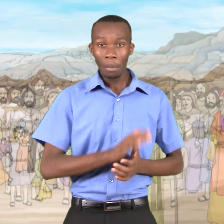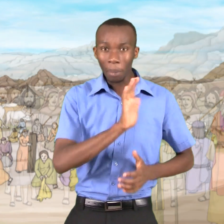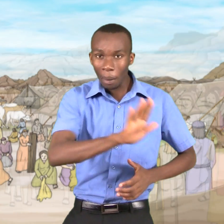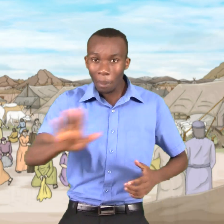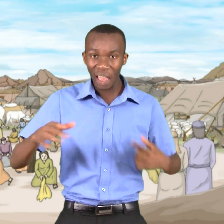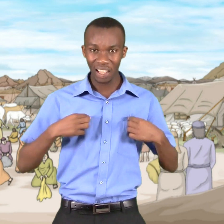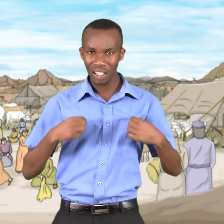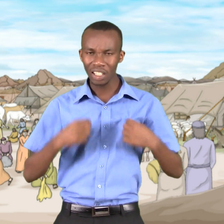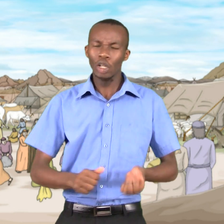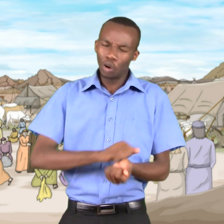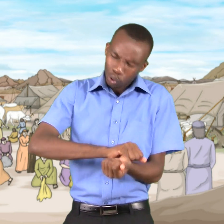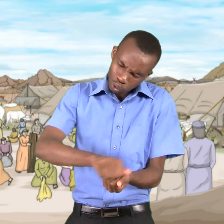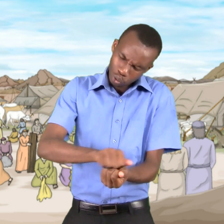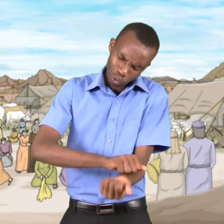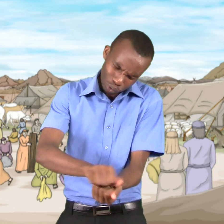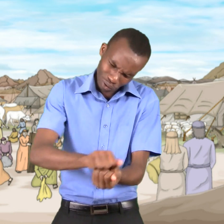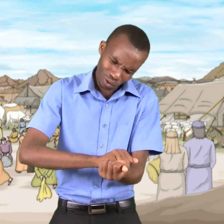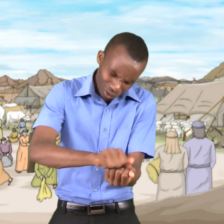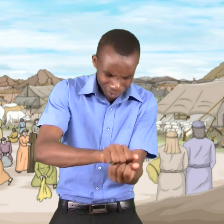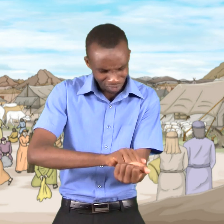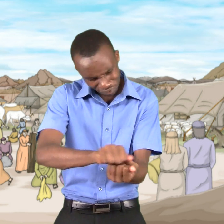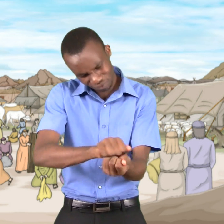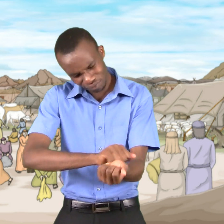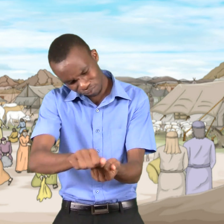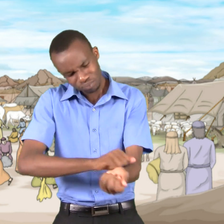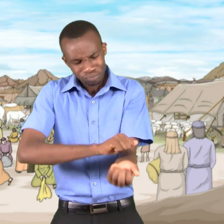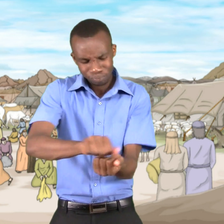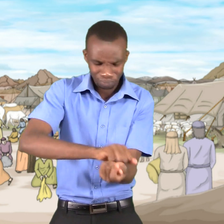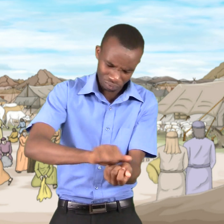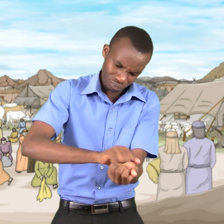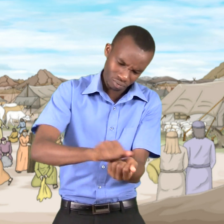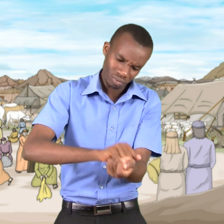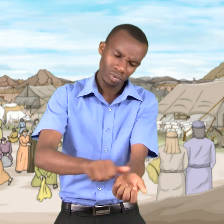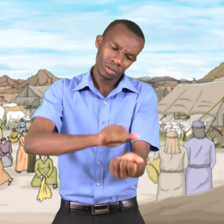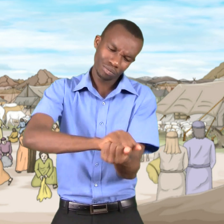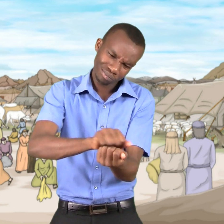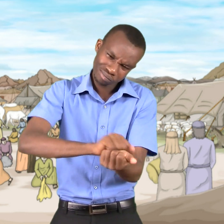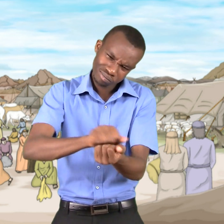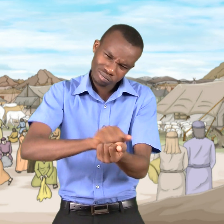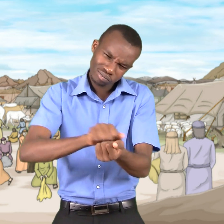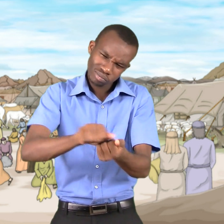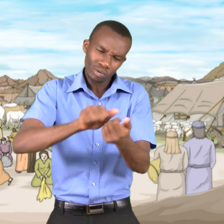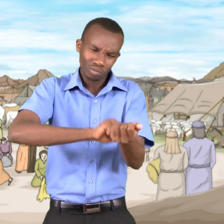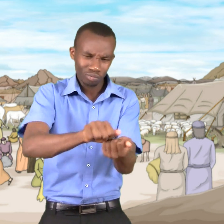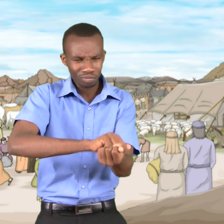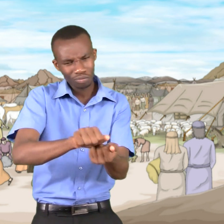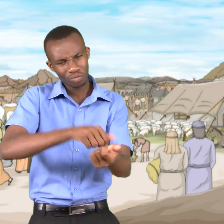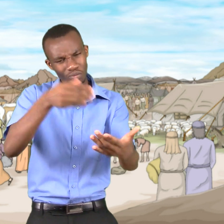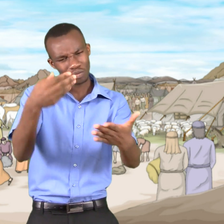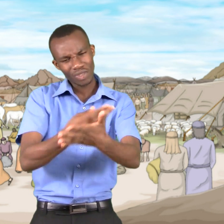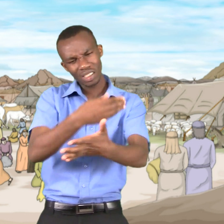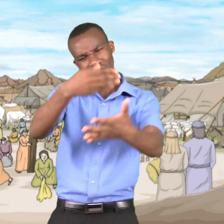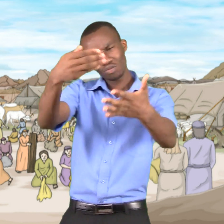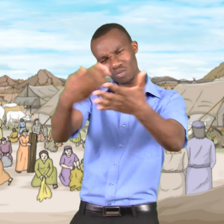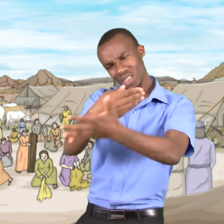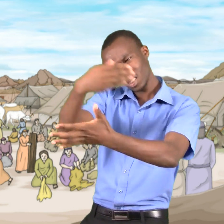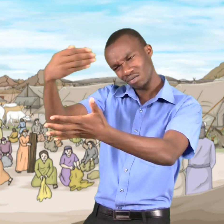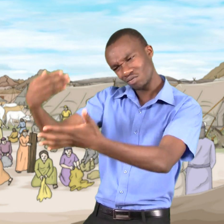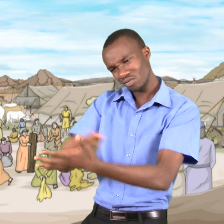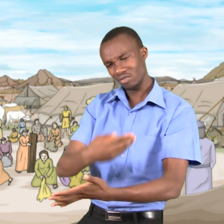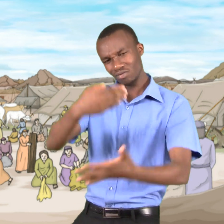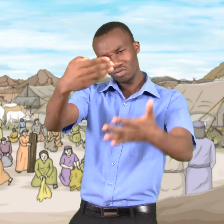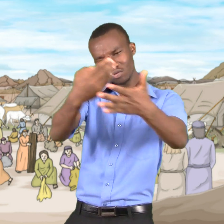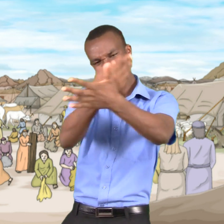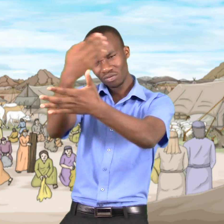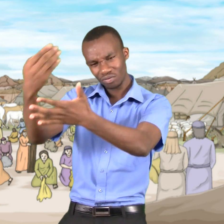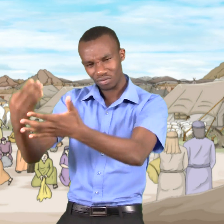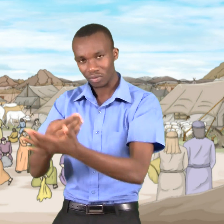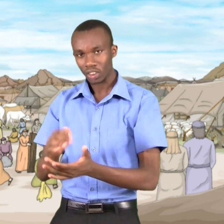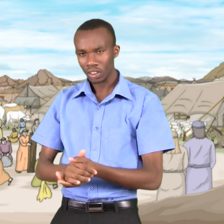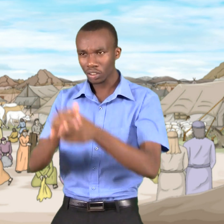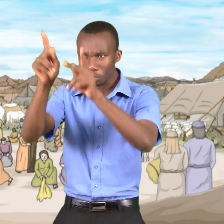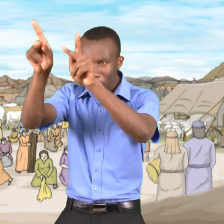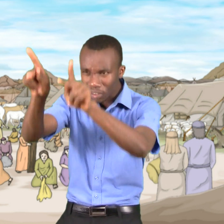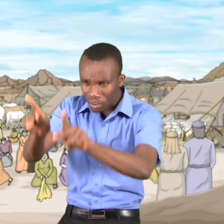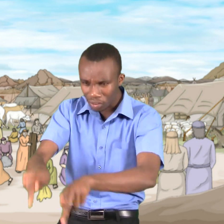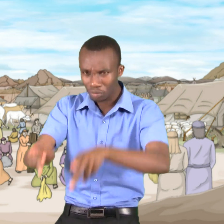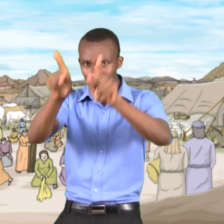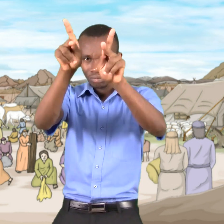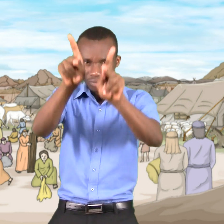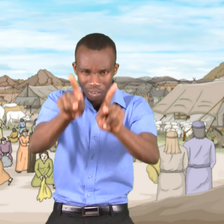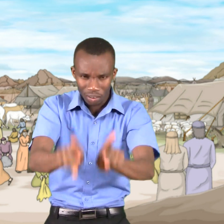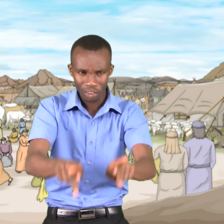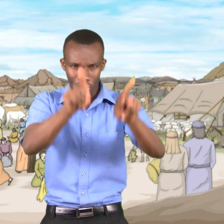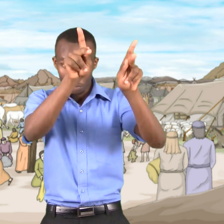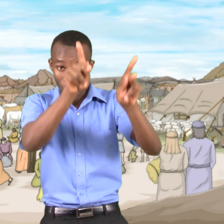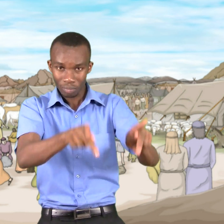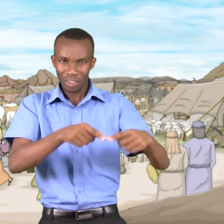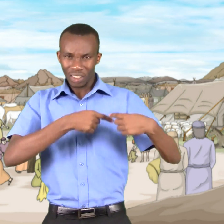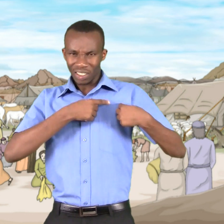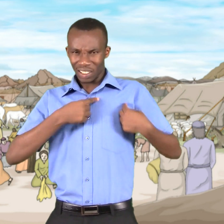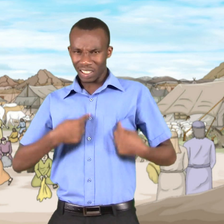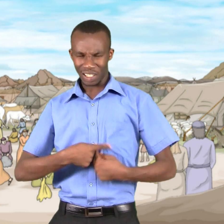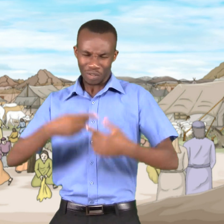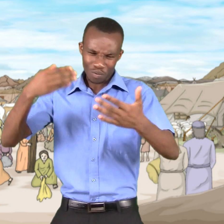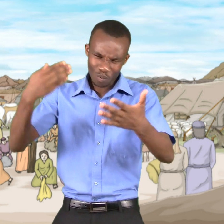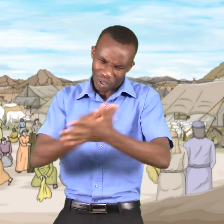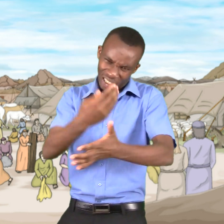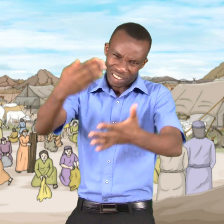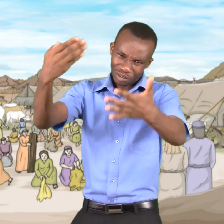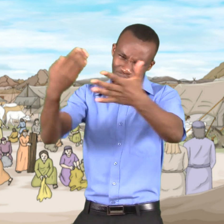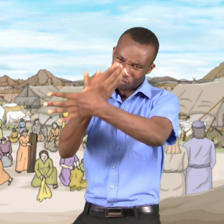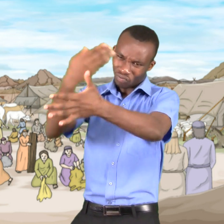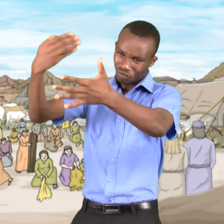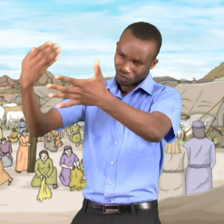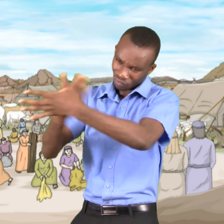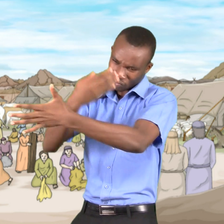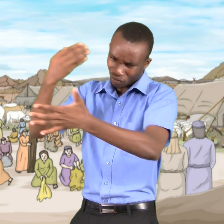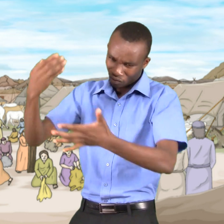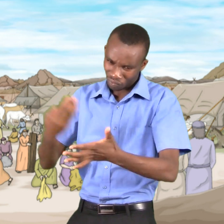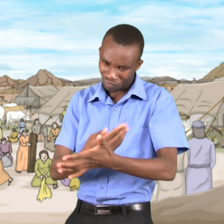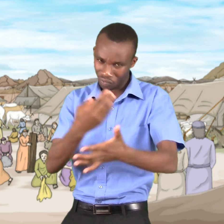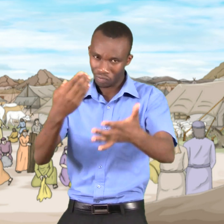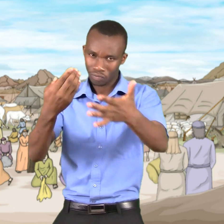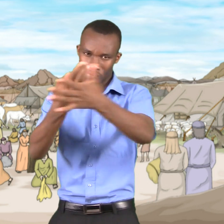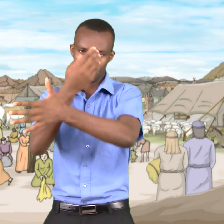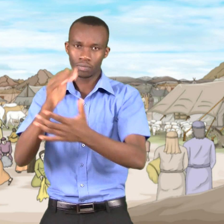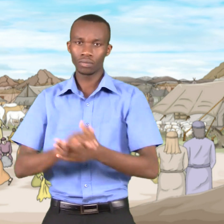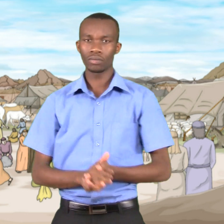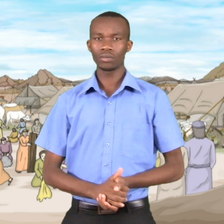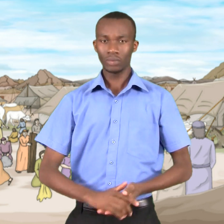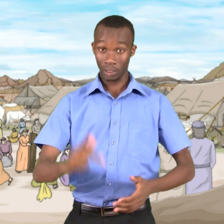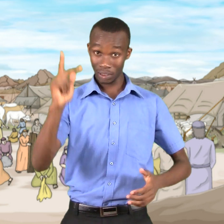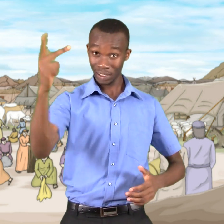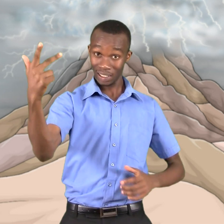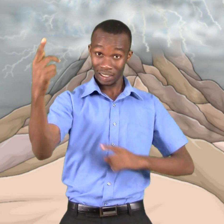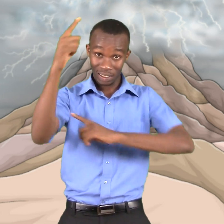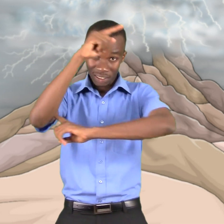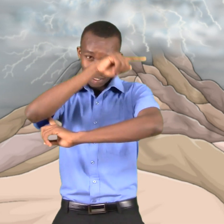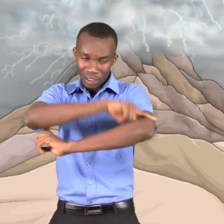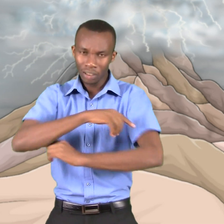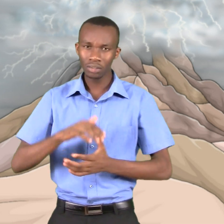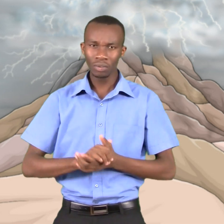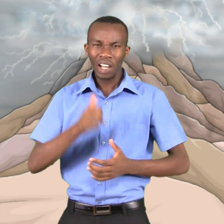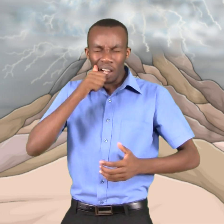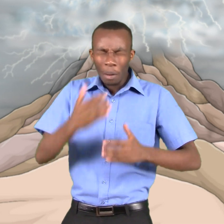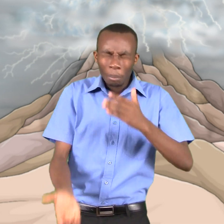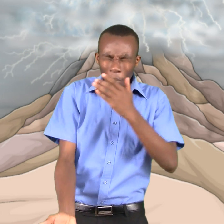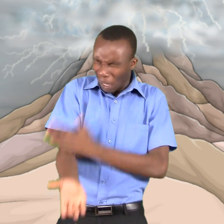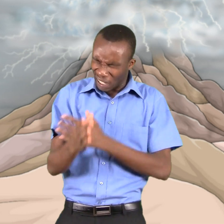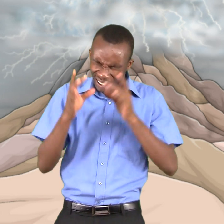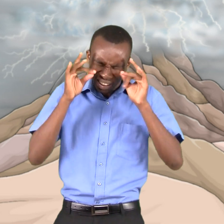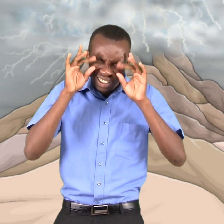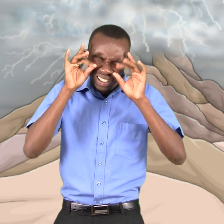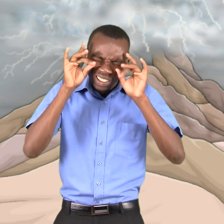“Be prepared for the third day,” he said to the people. “Do not draw near to a woman.”